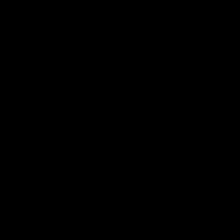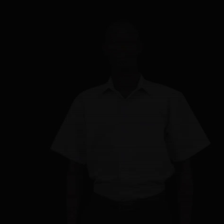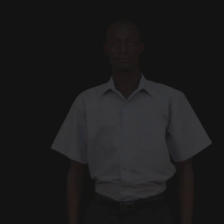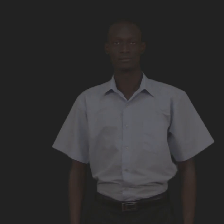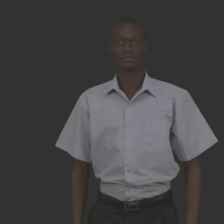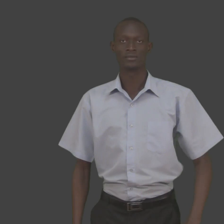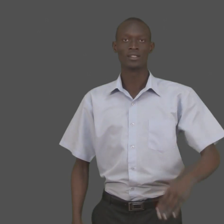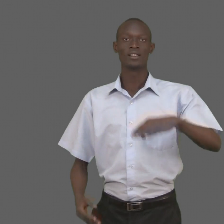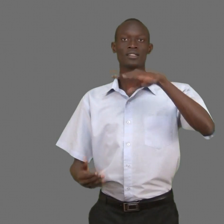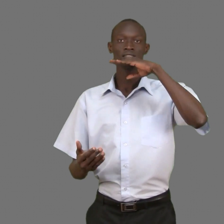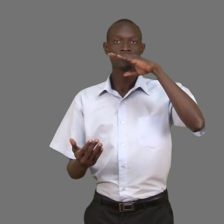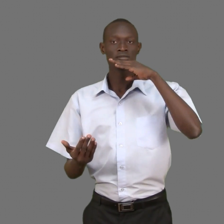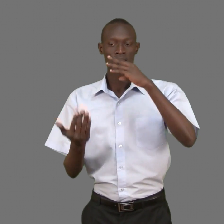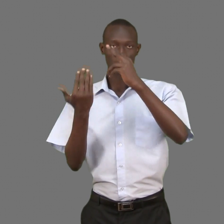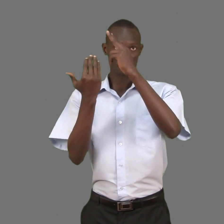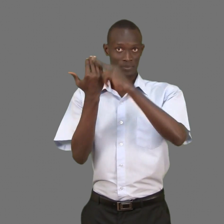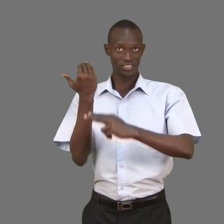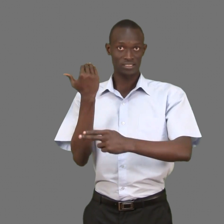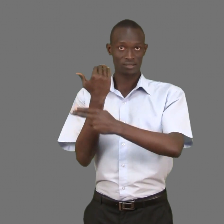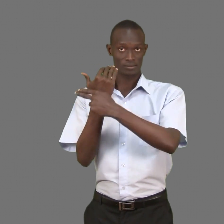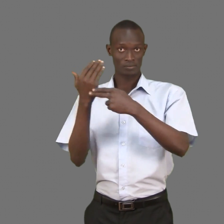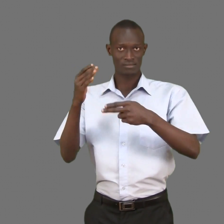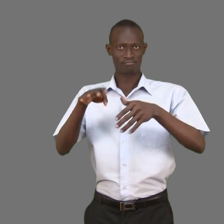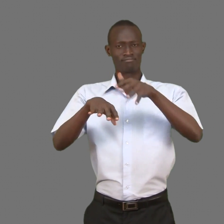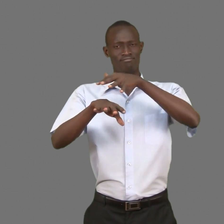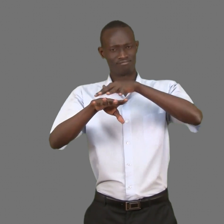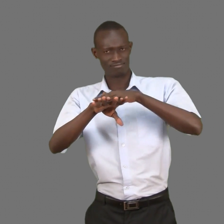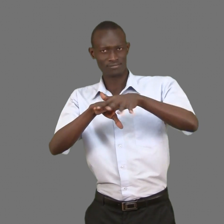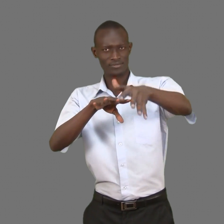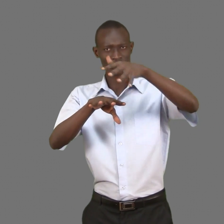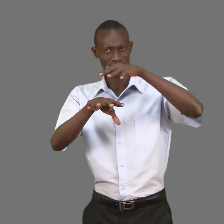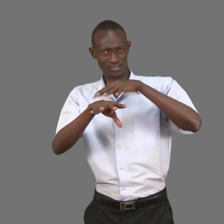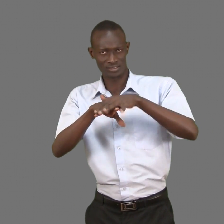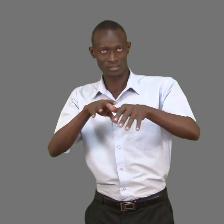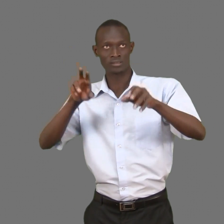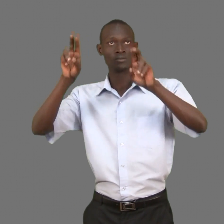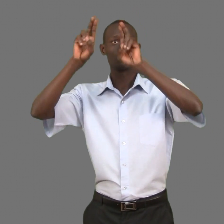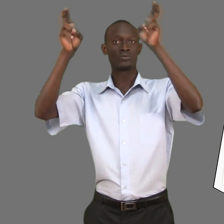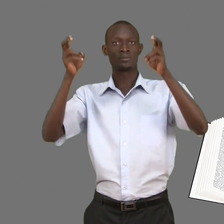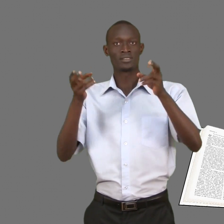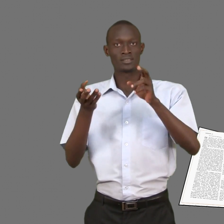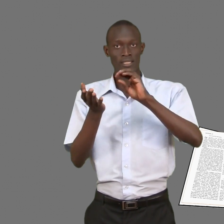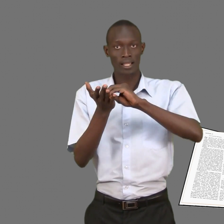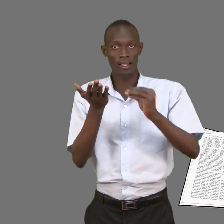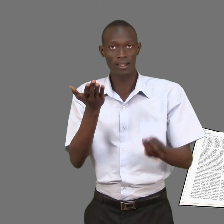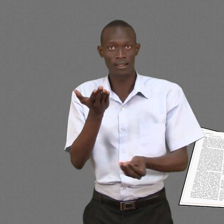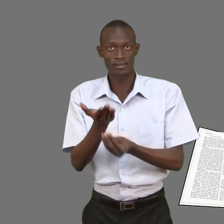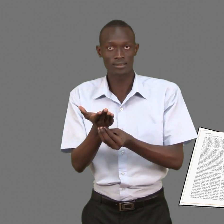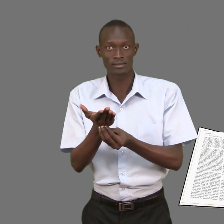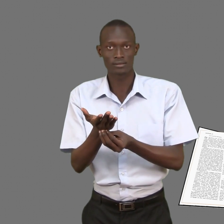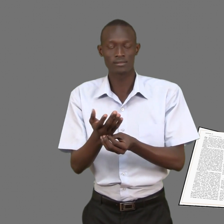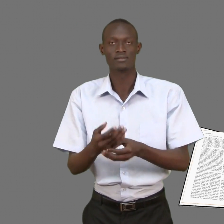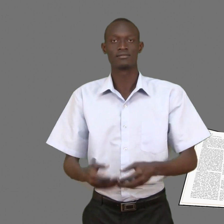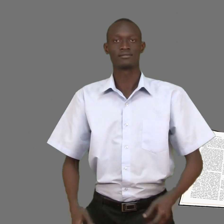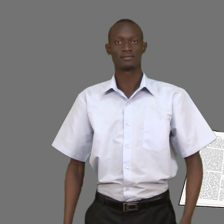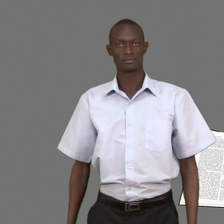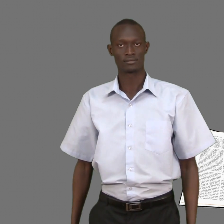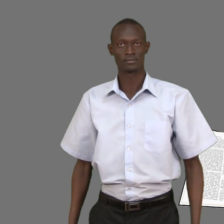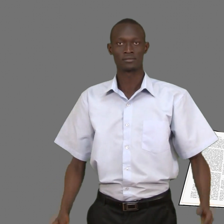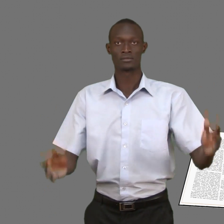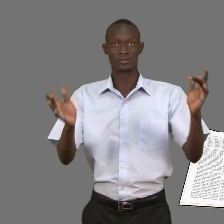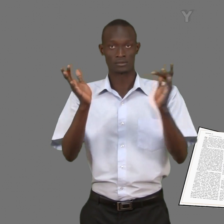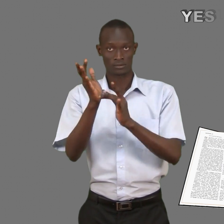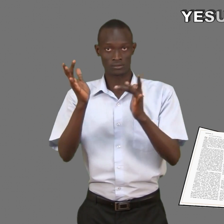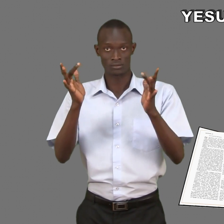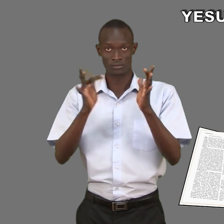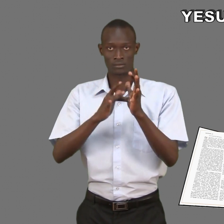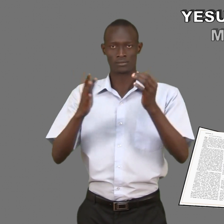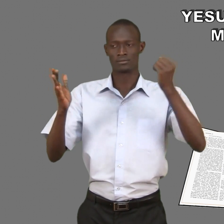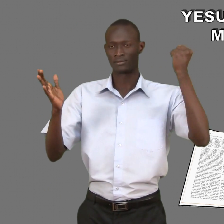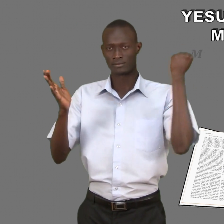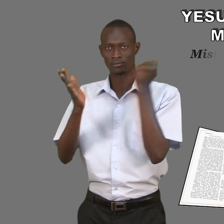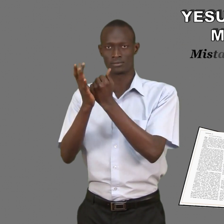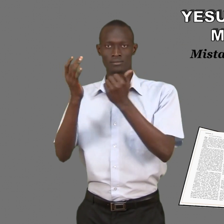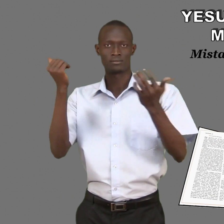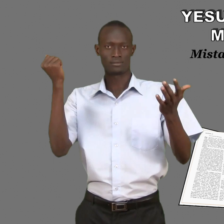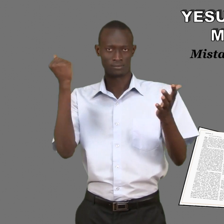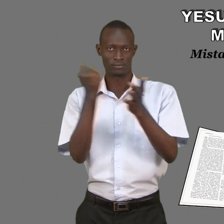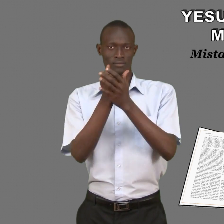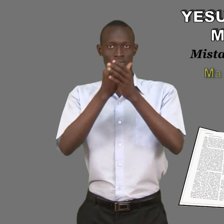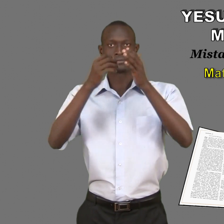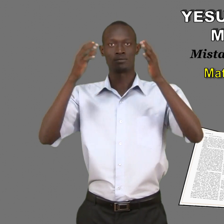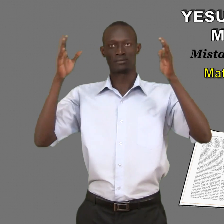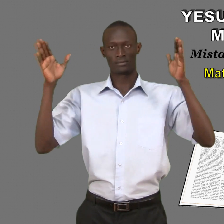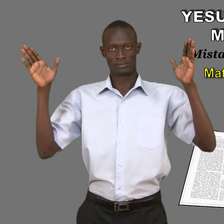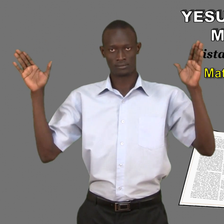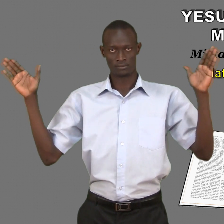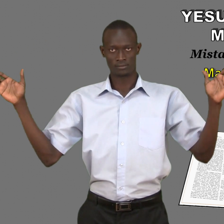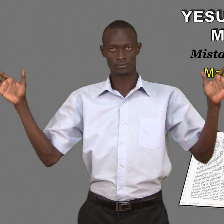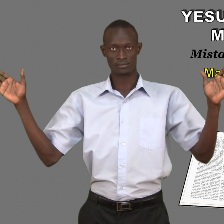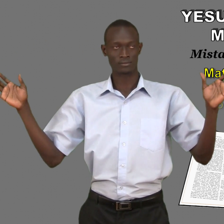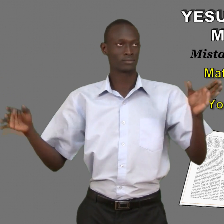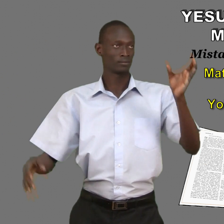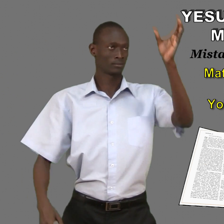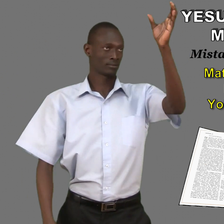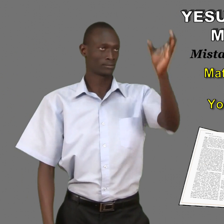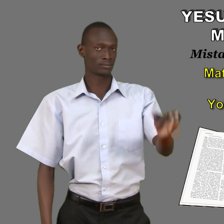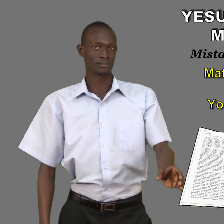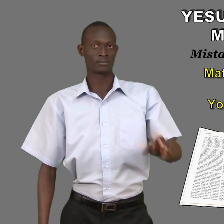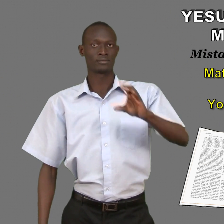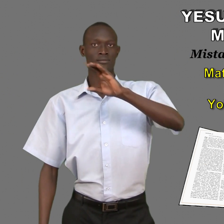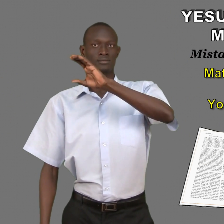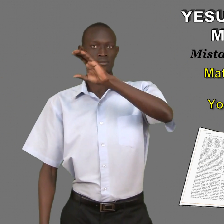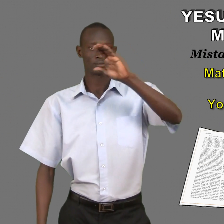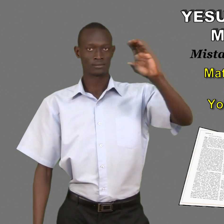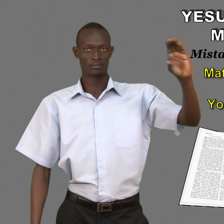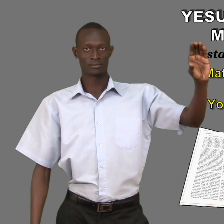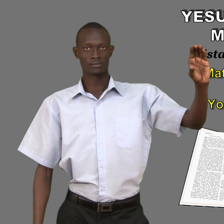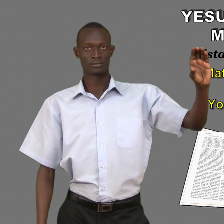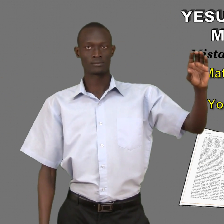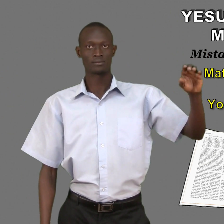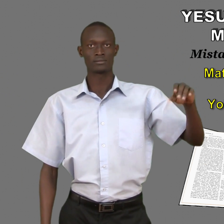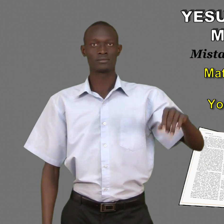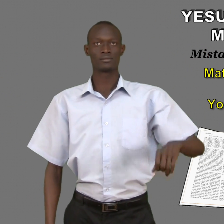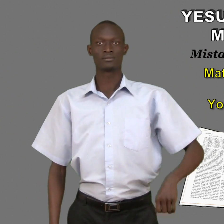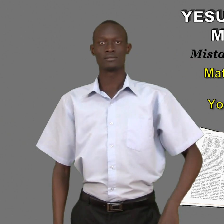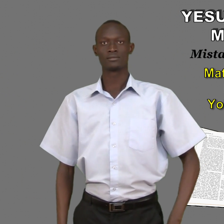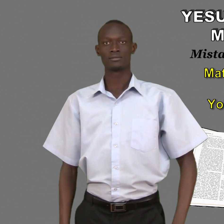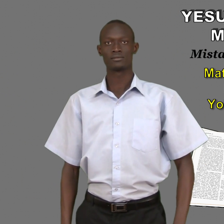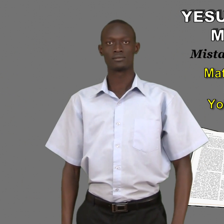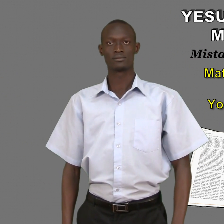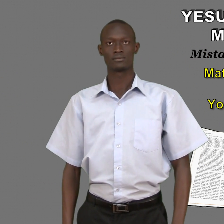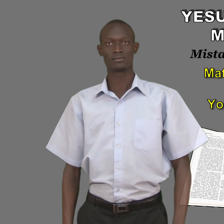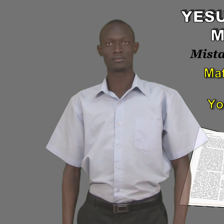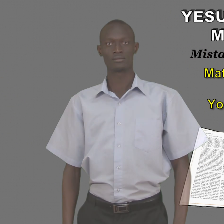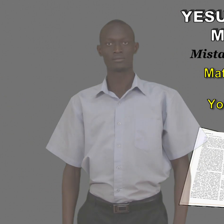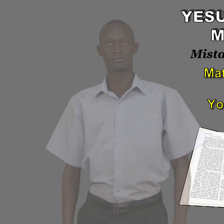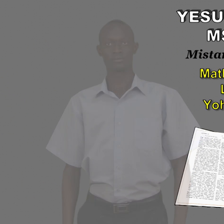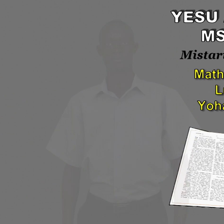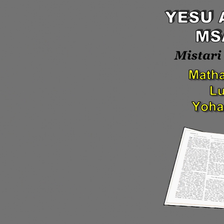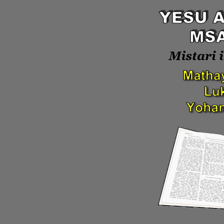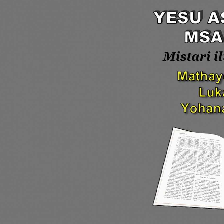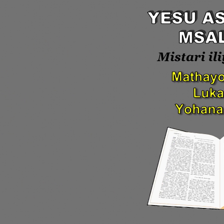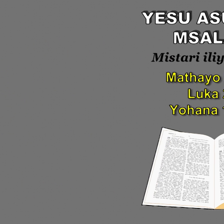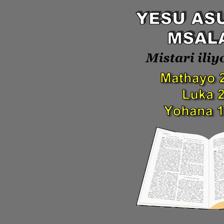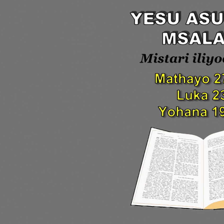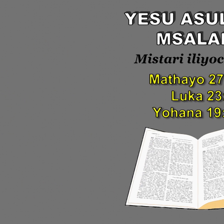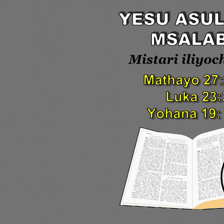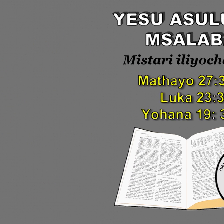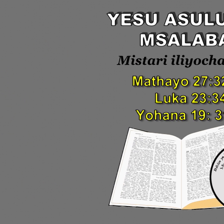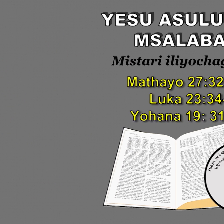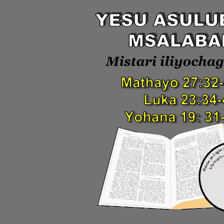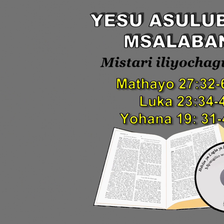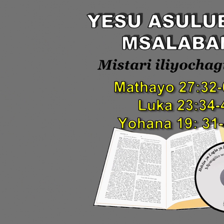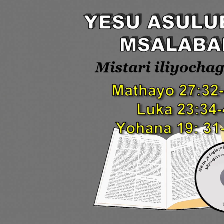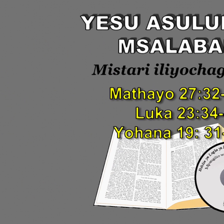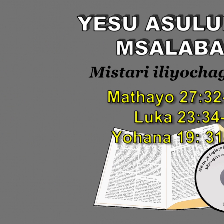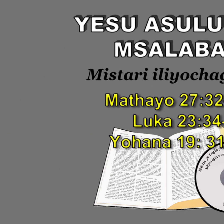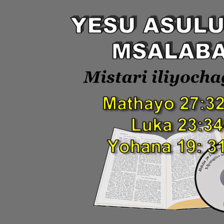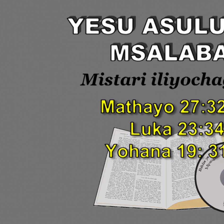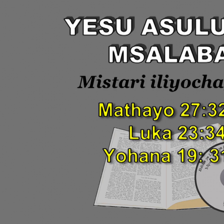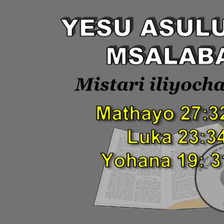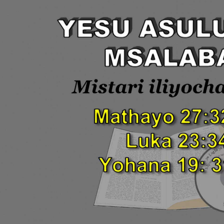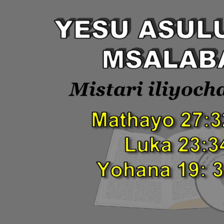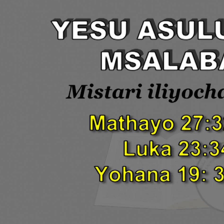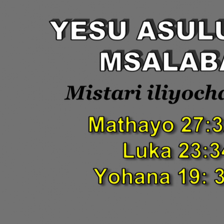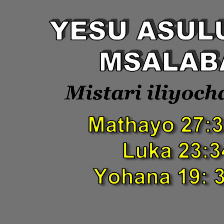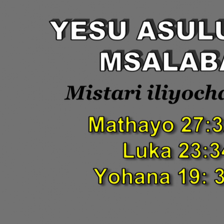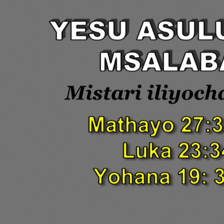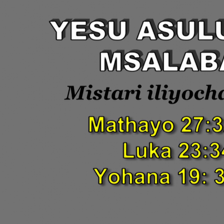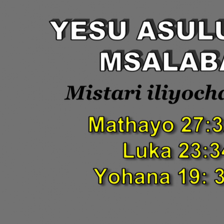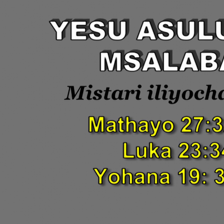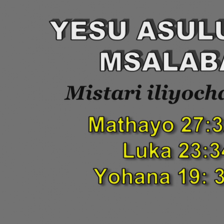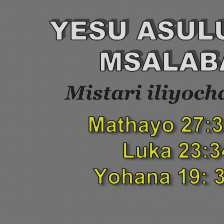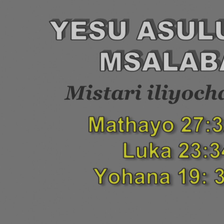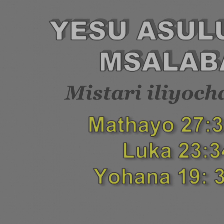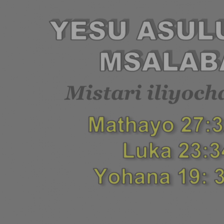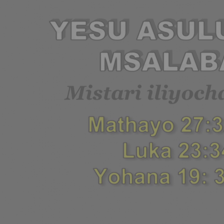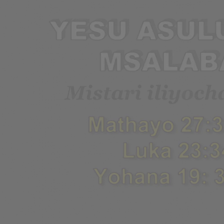Jesus is crucified